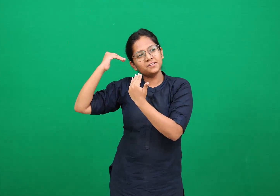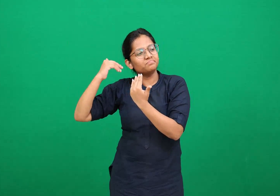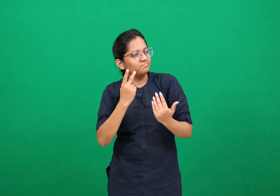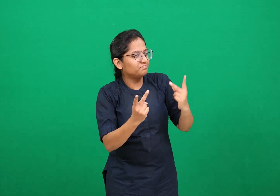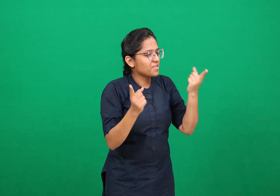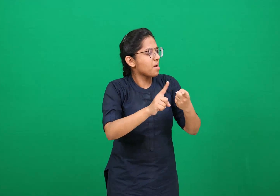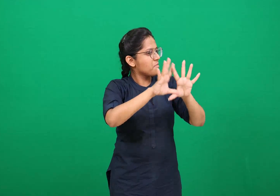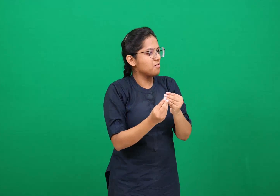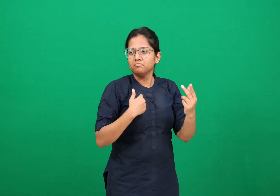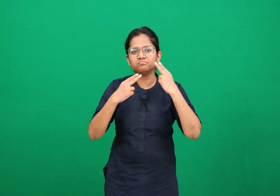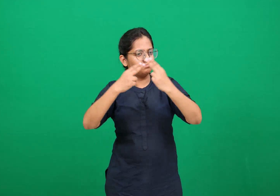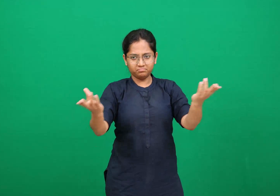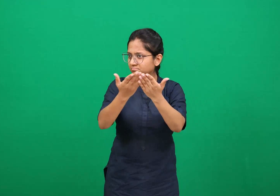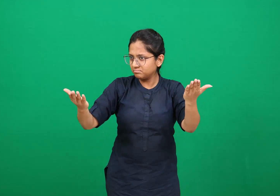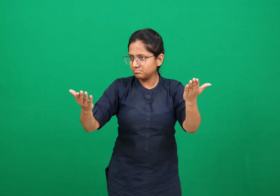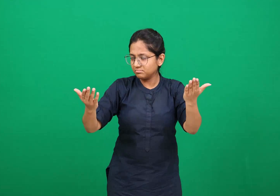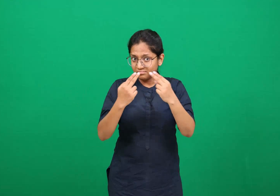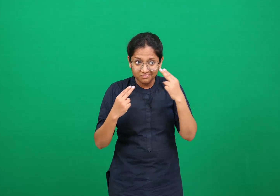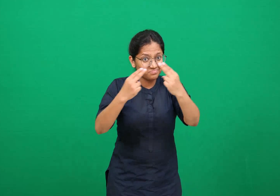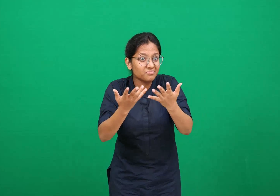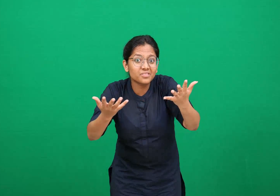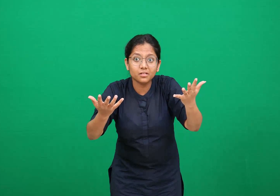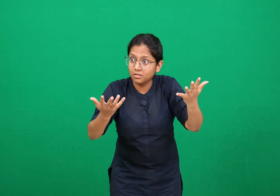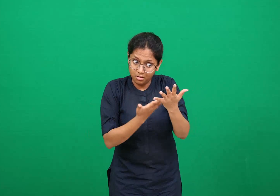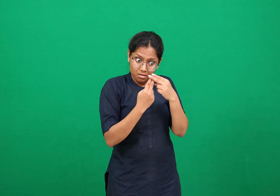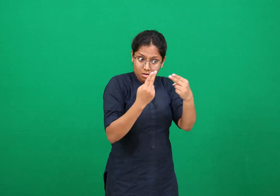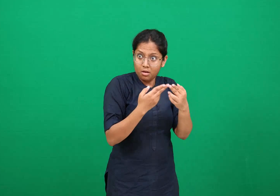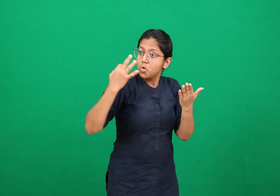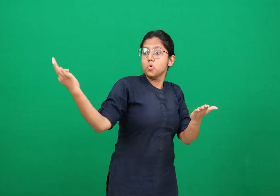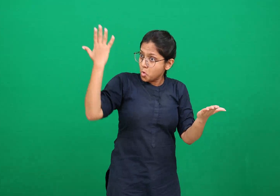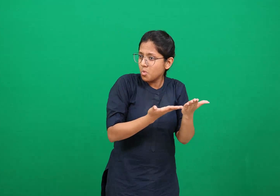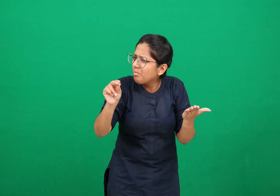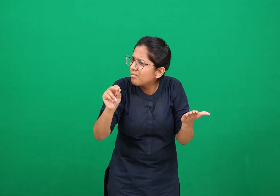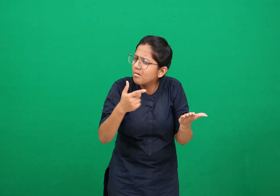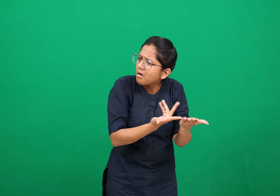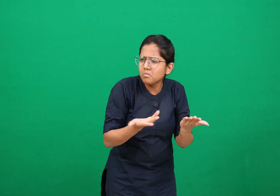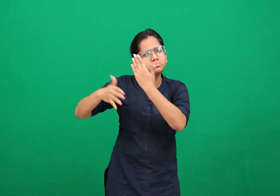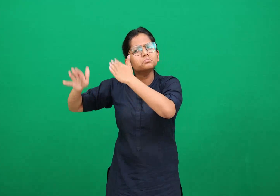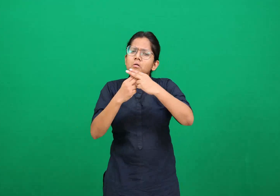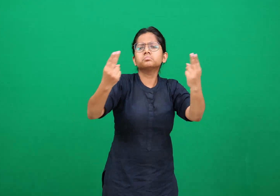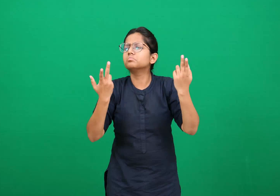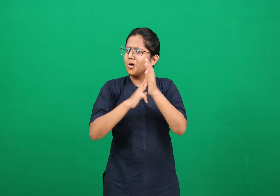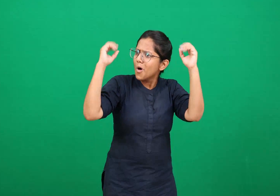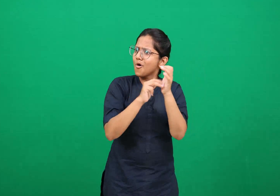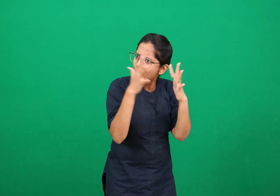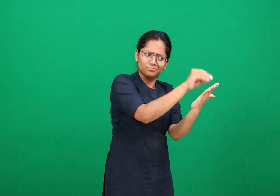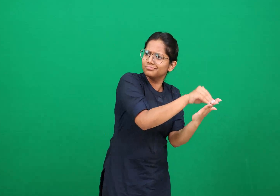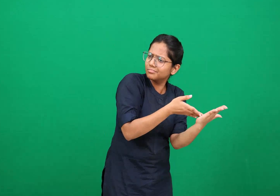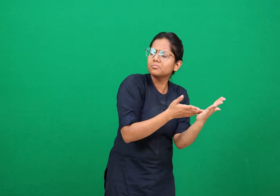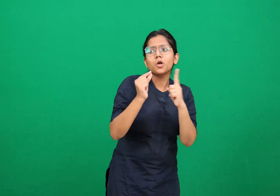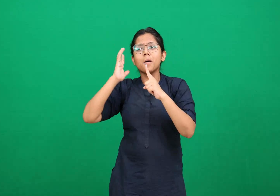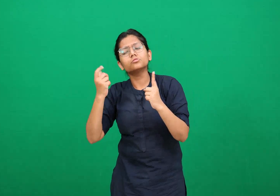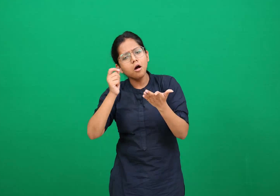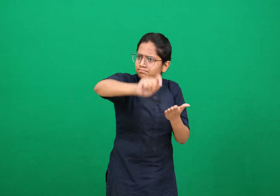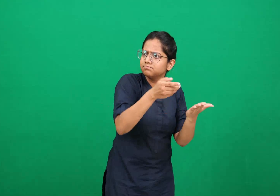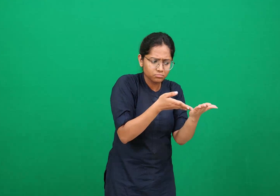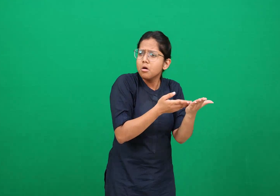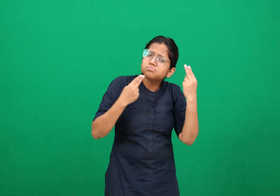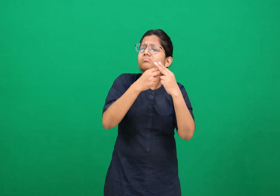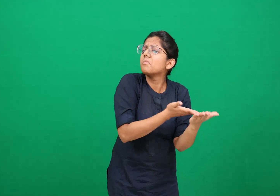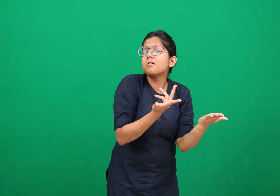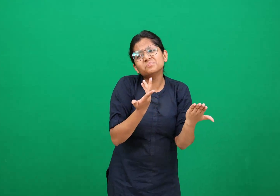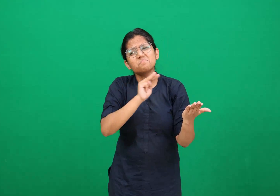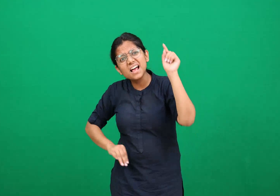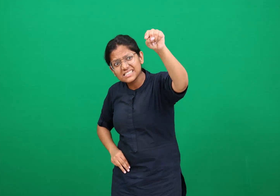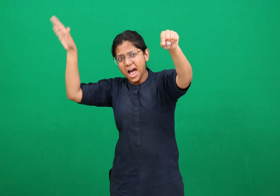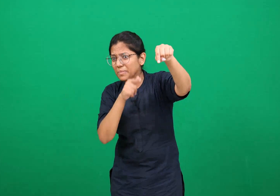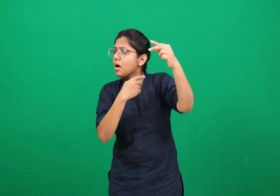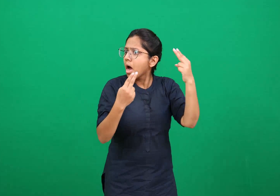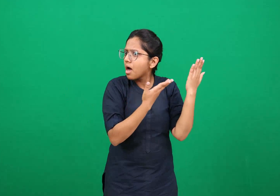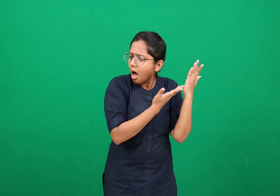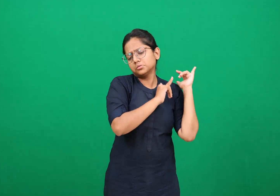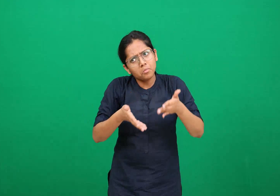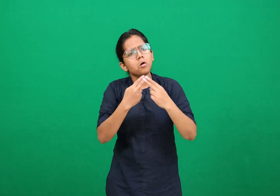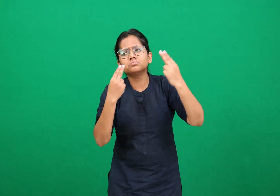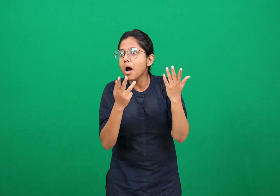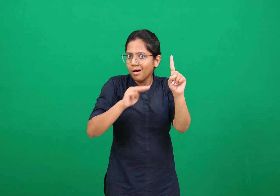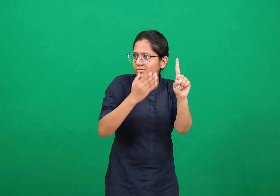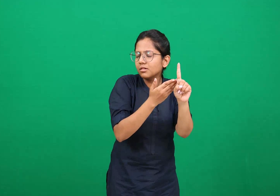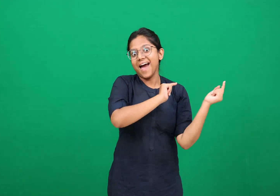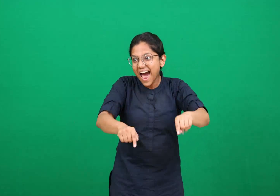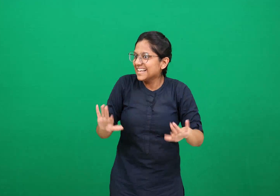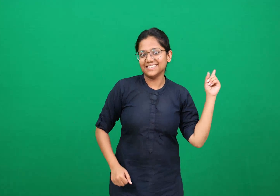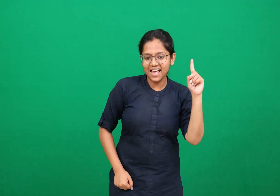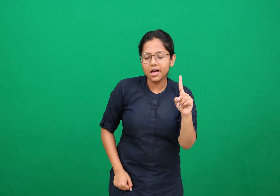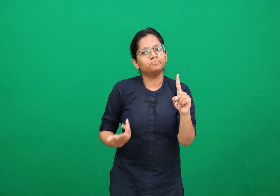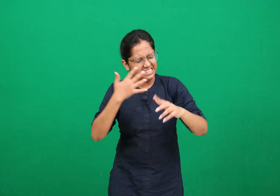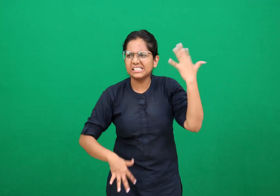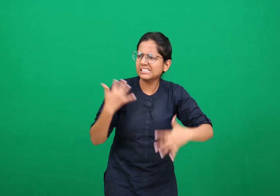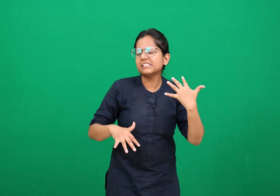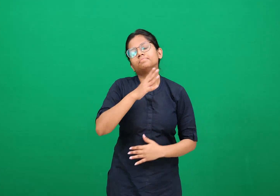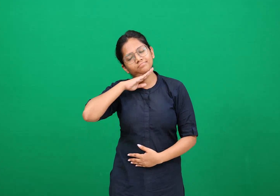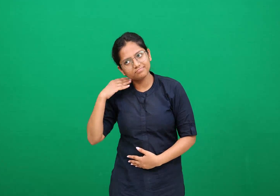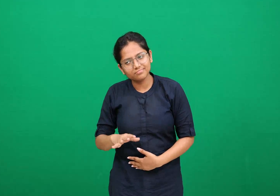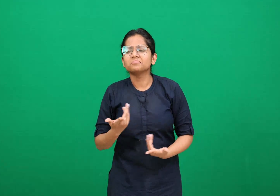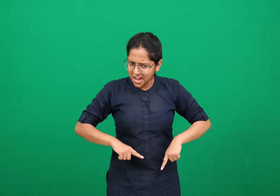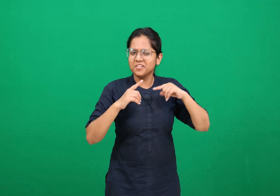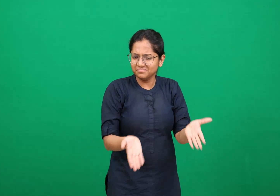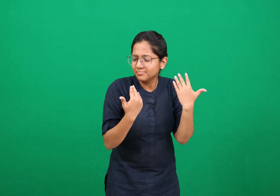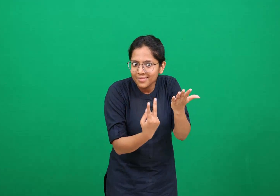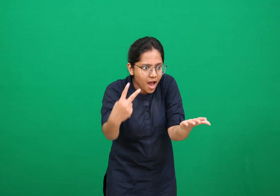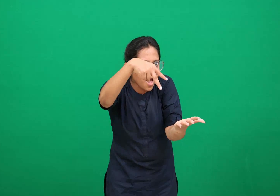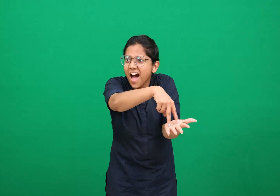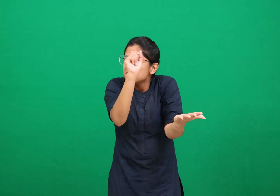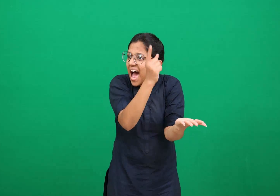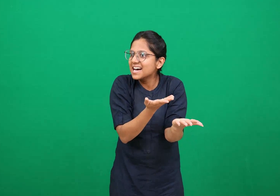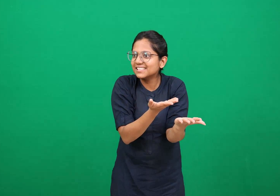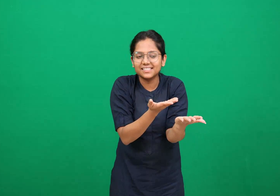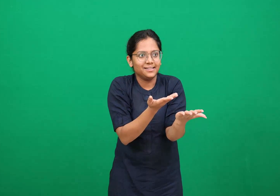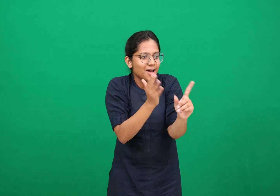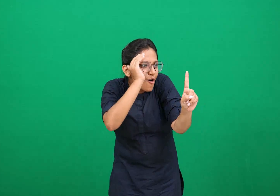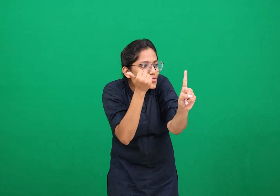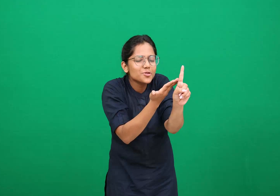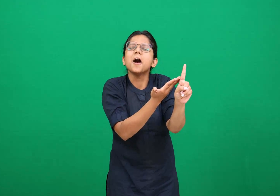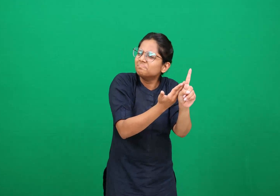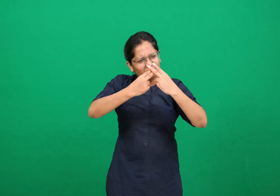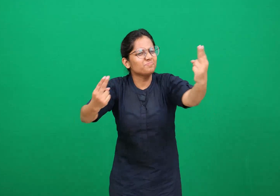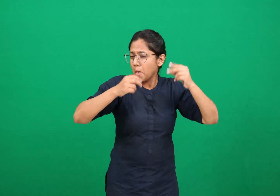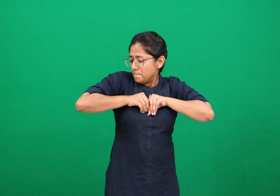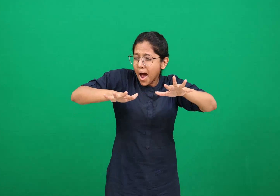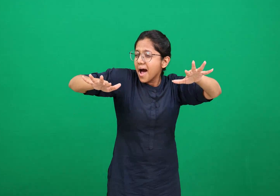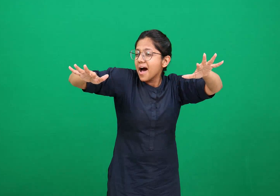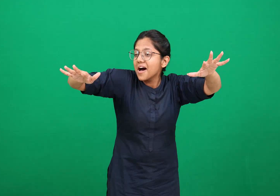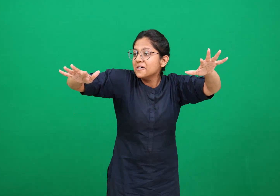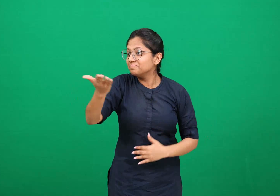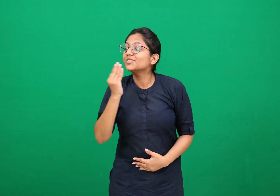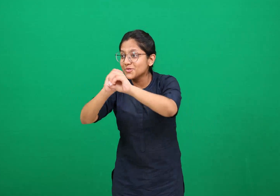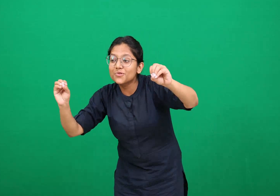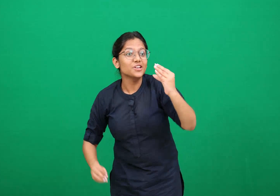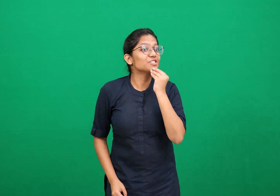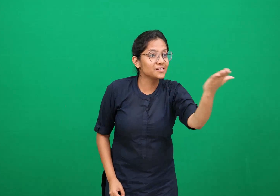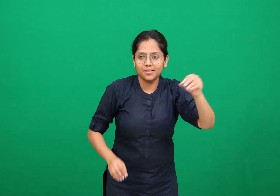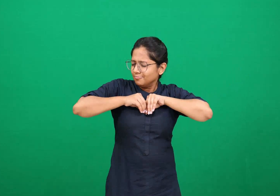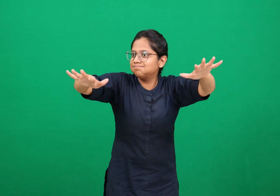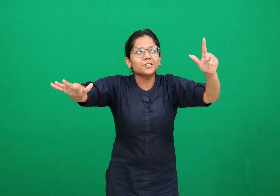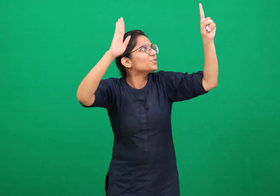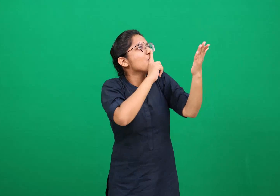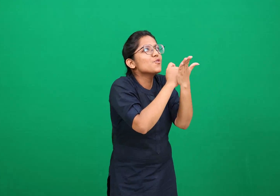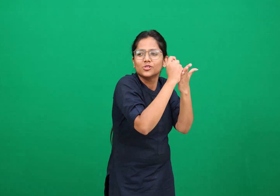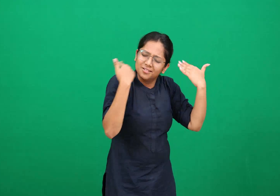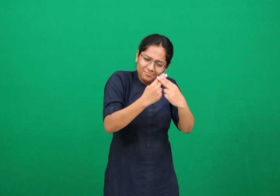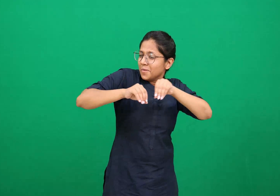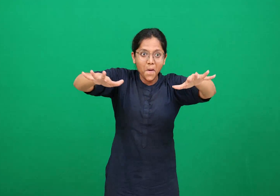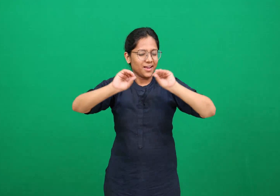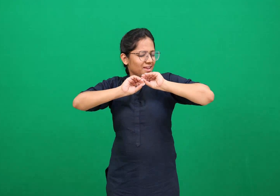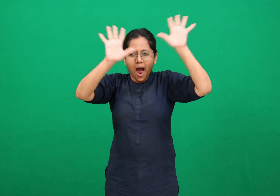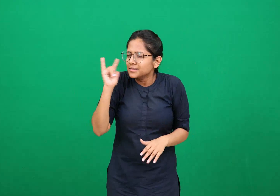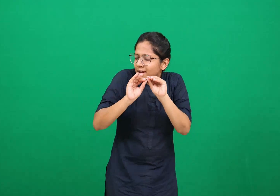I am saying nothing beyond what the prophets and Moses said would happen: that the Christ would suffer, and as the first to rise from the dead, would proclaim light to our people and to the Gentiles."